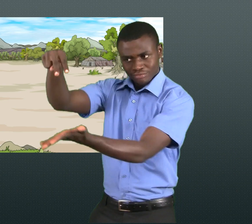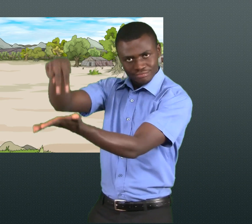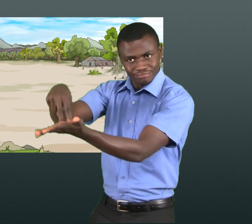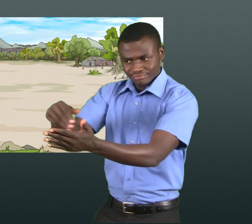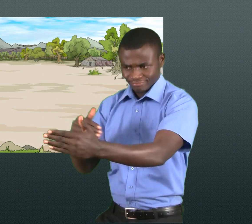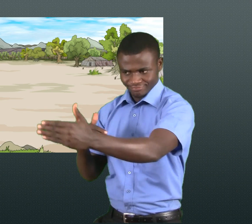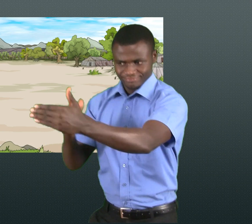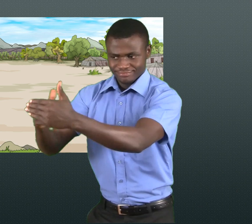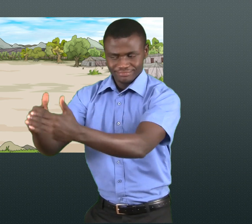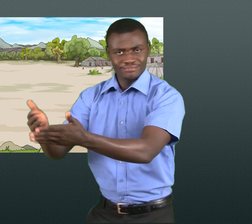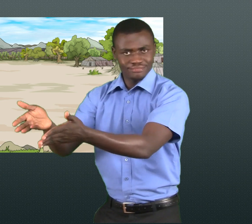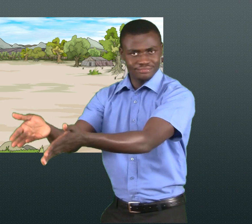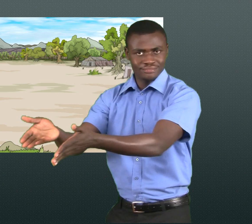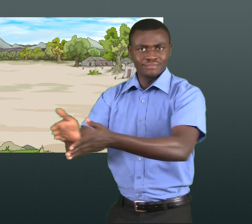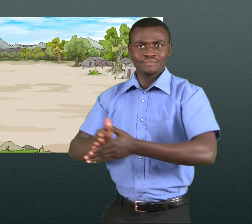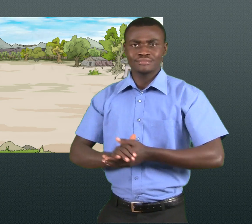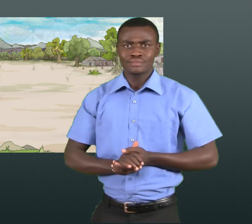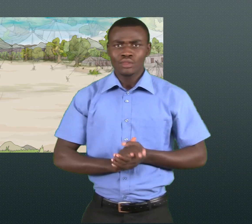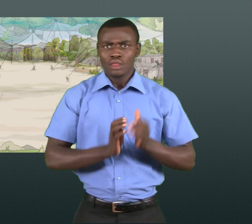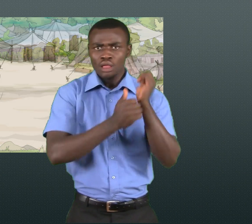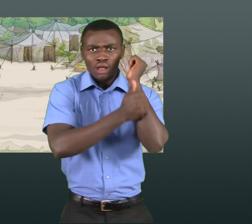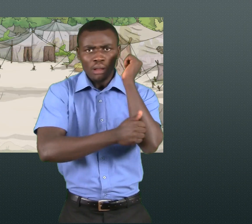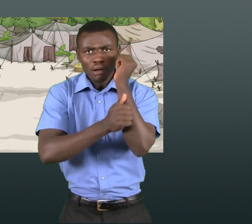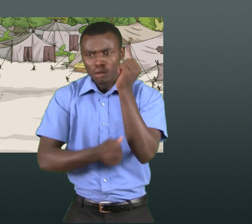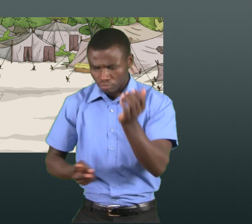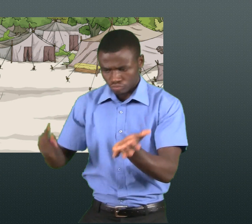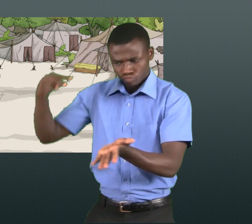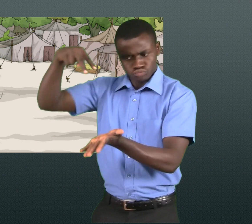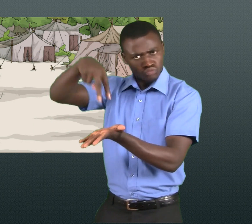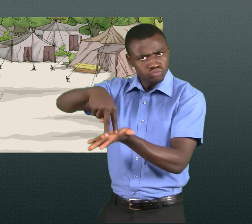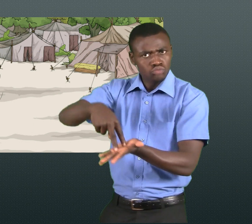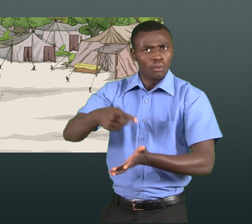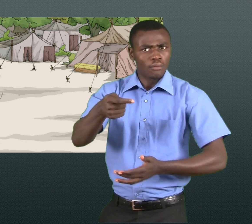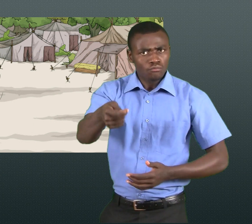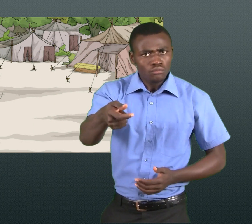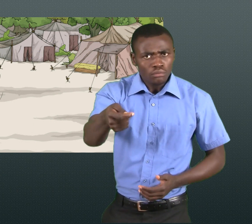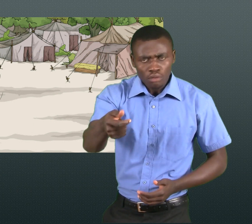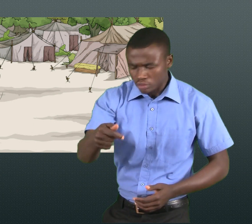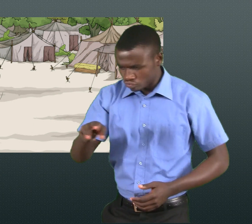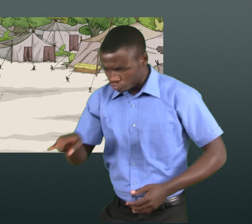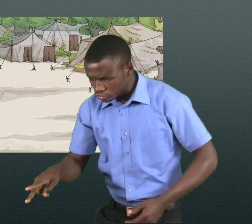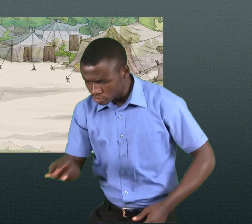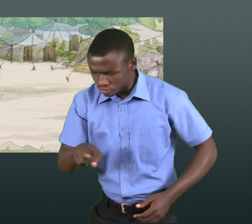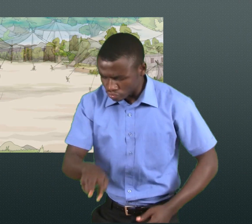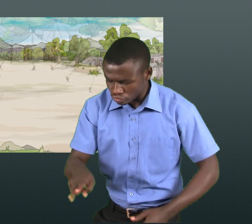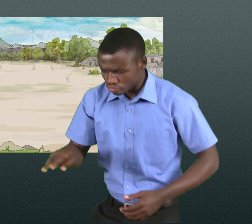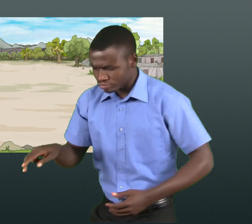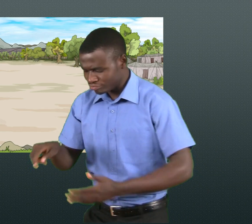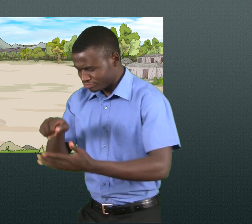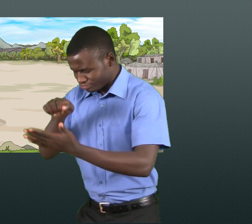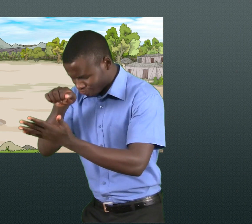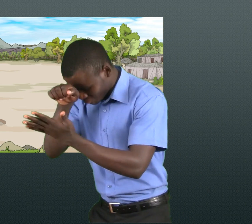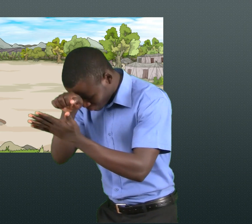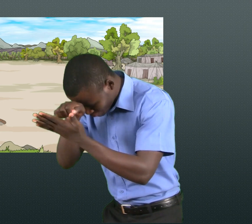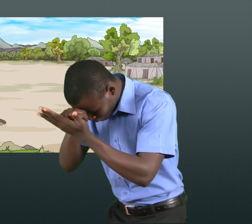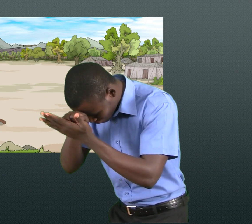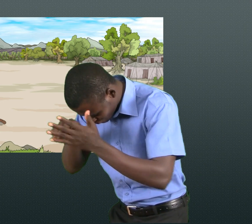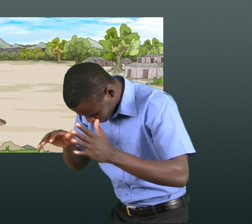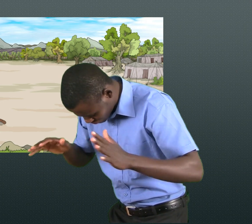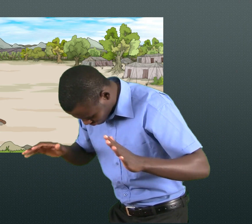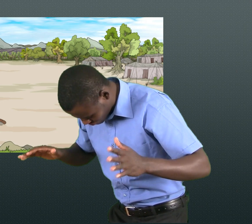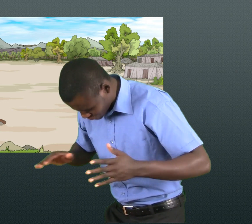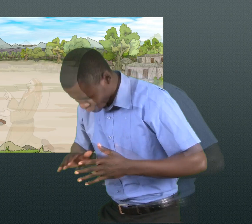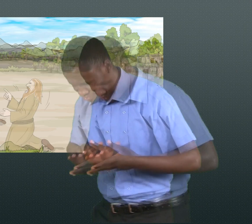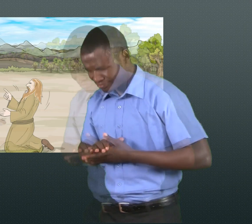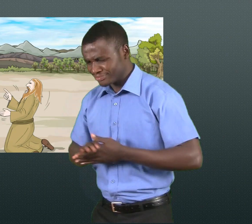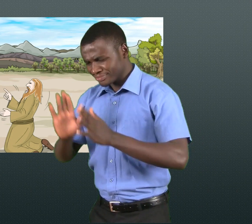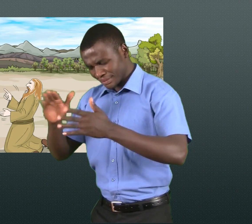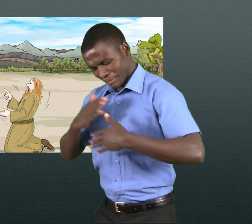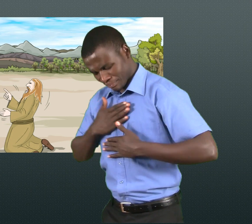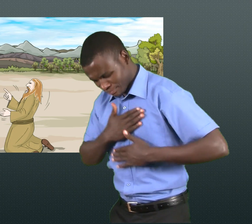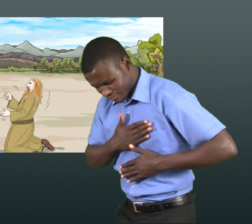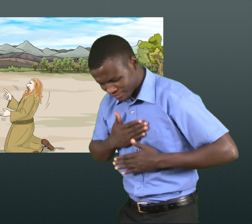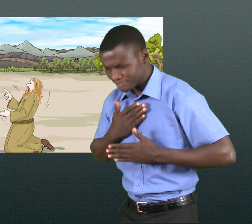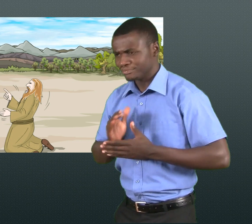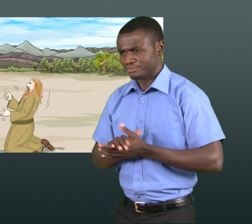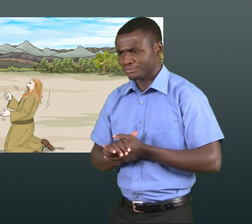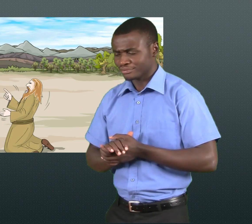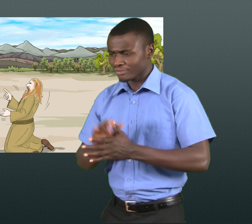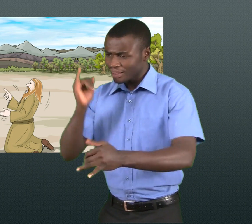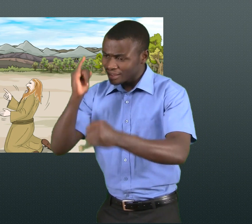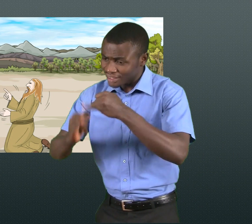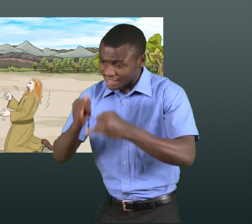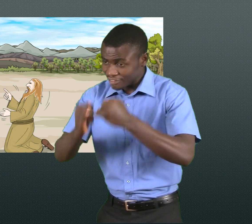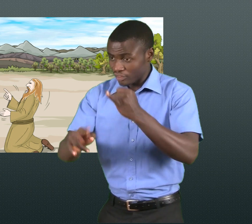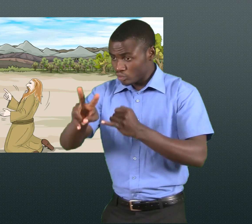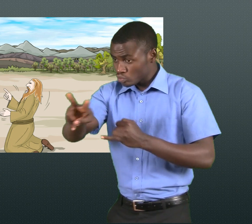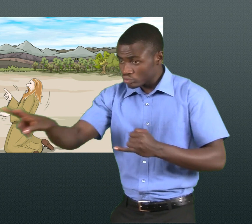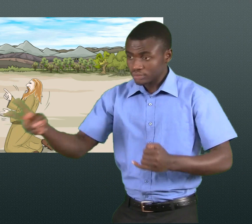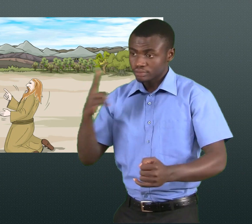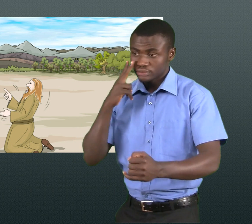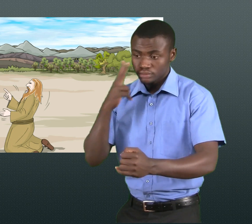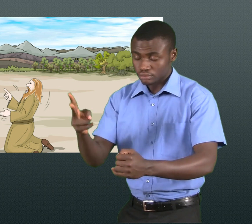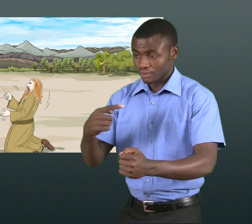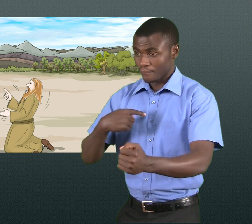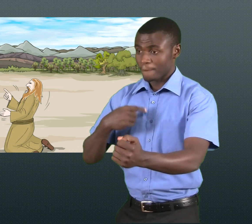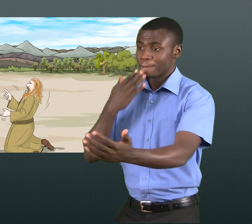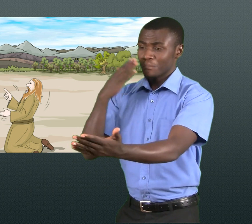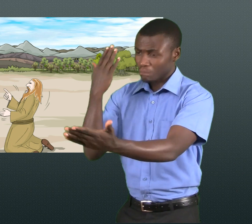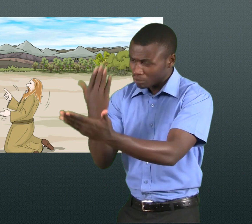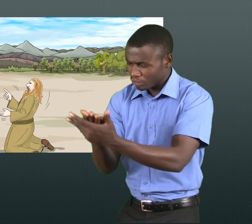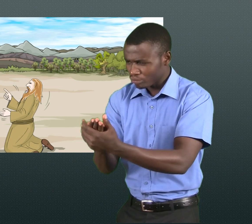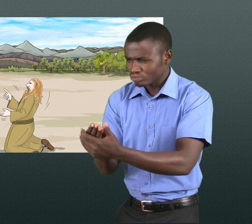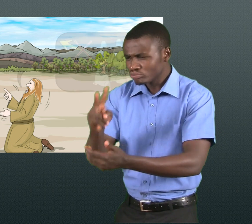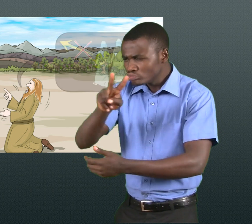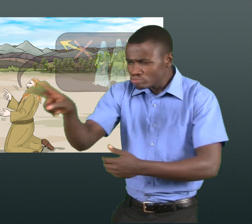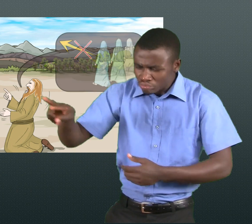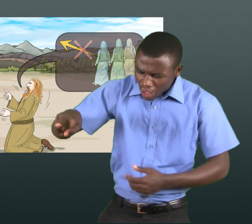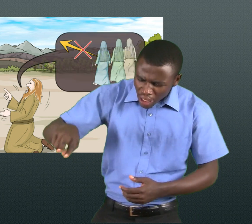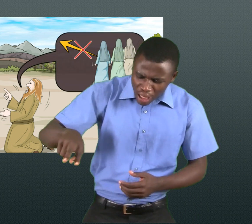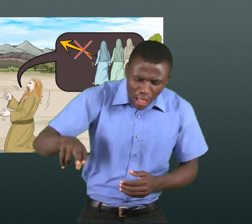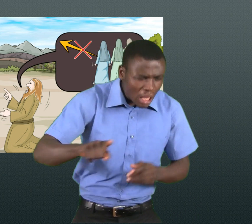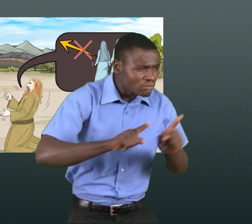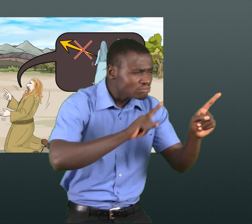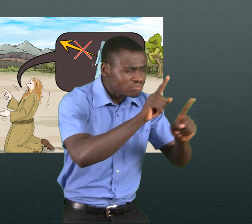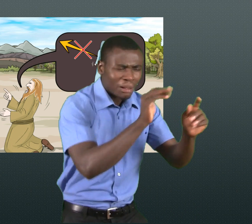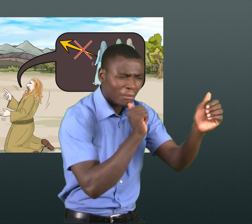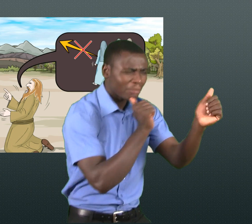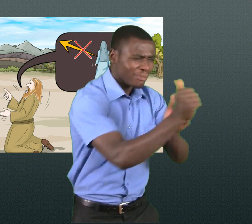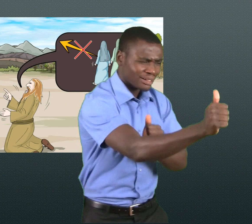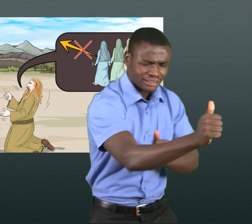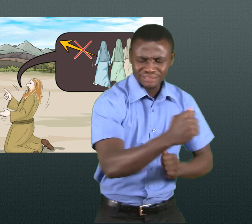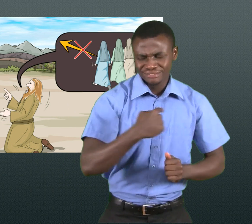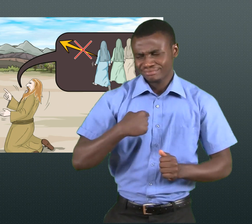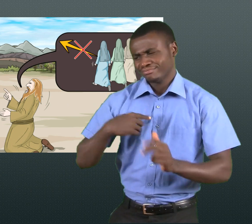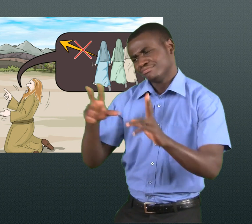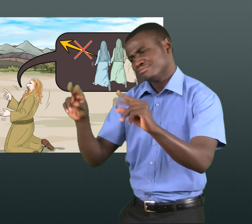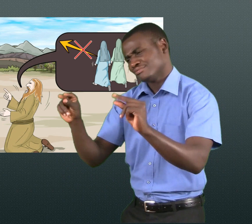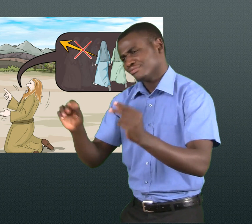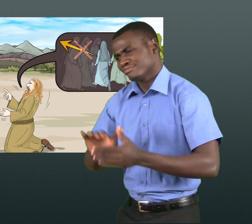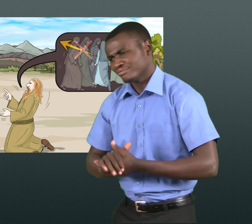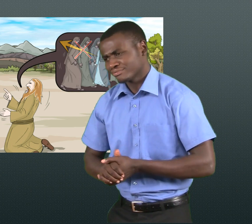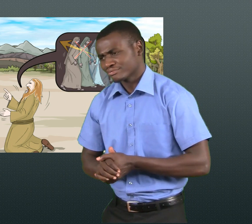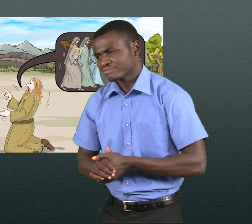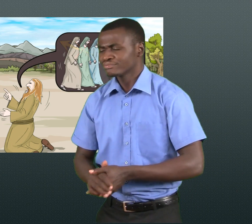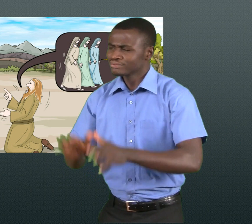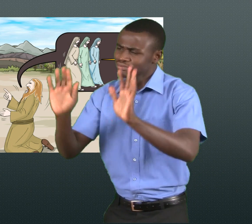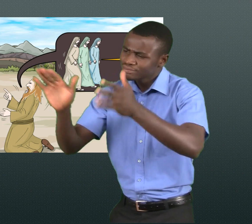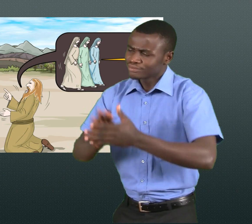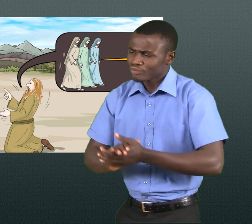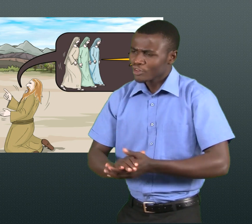When he saw them, he ran from the entrance of his tent to meet them and bowed low to the ground.